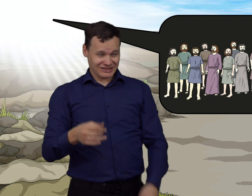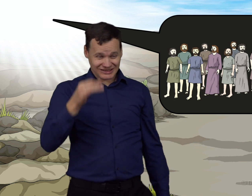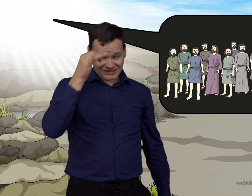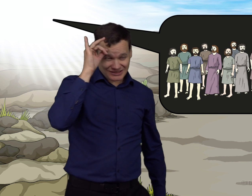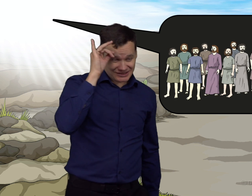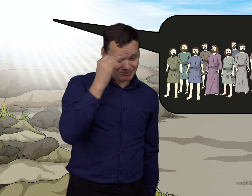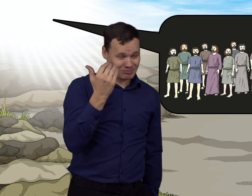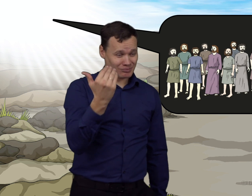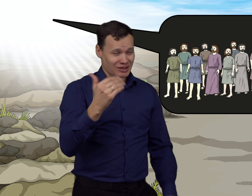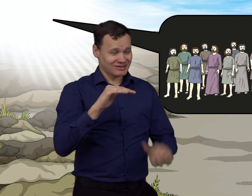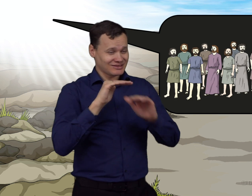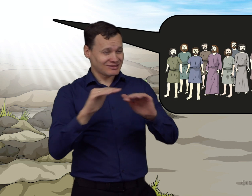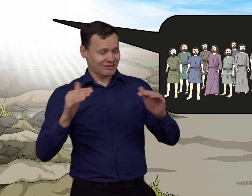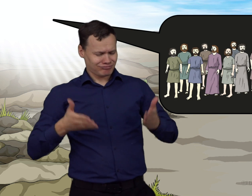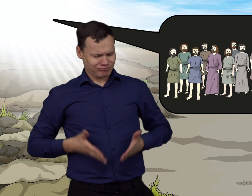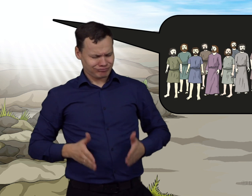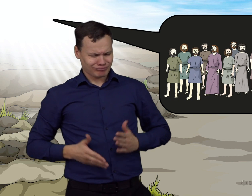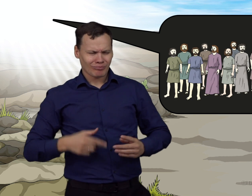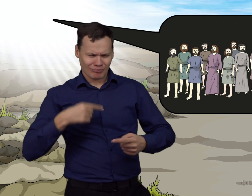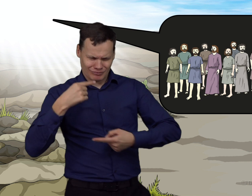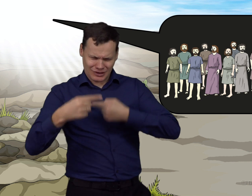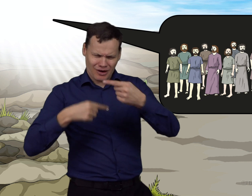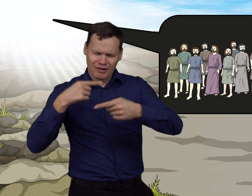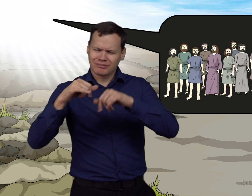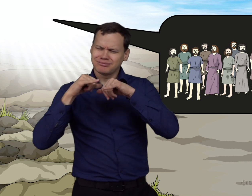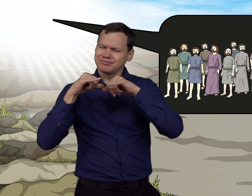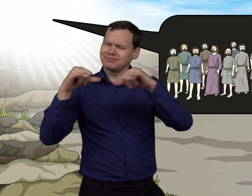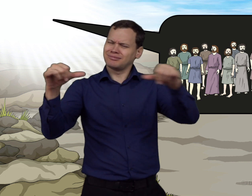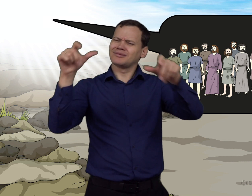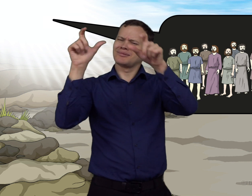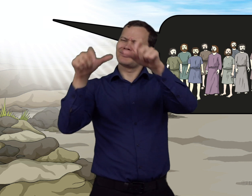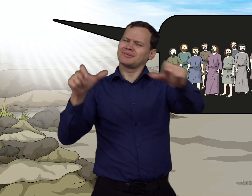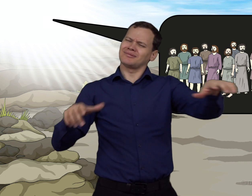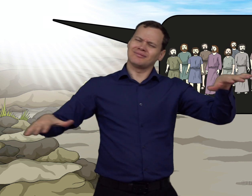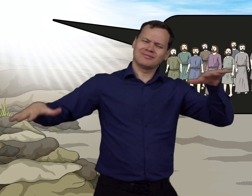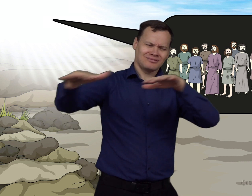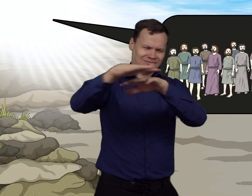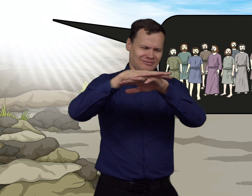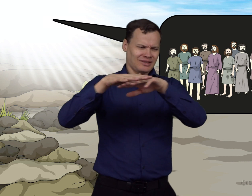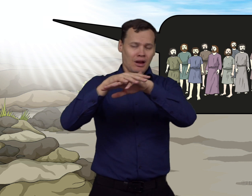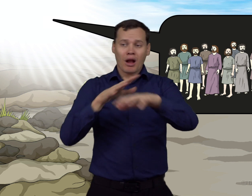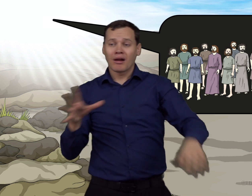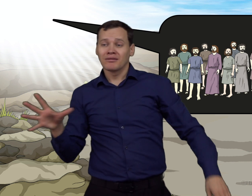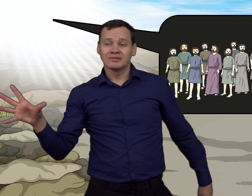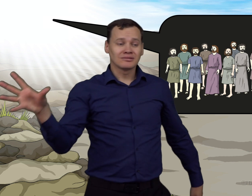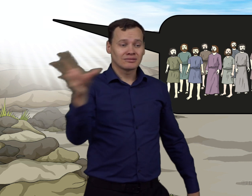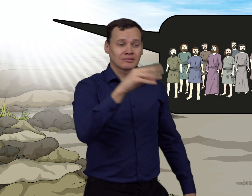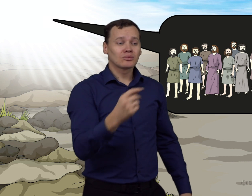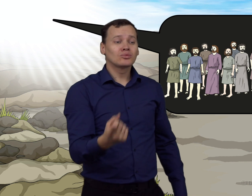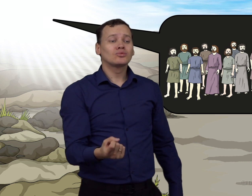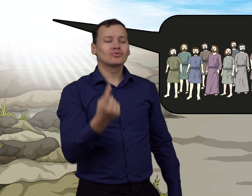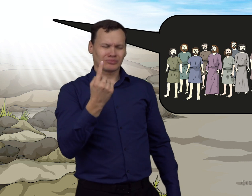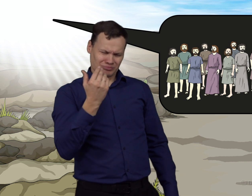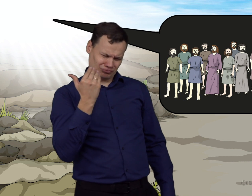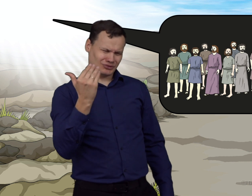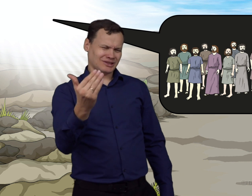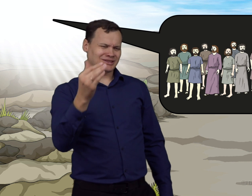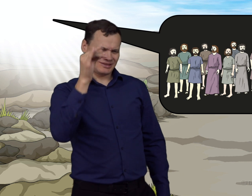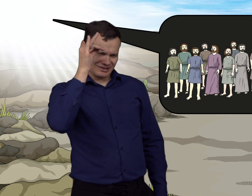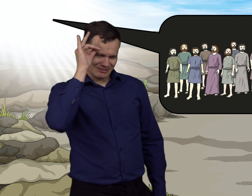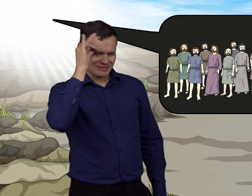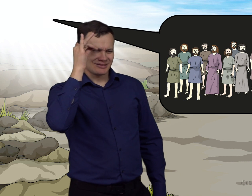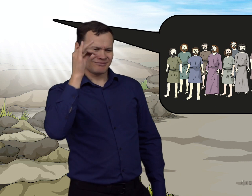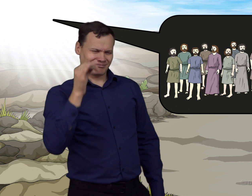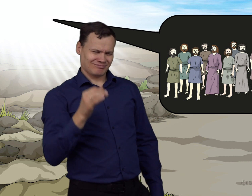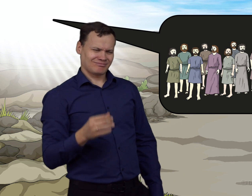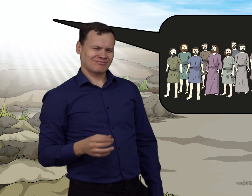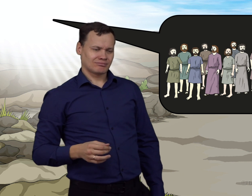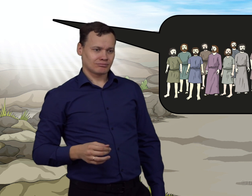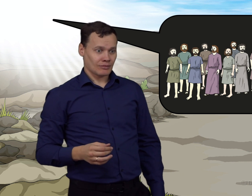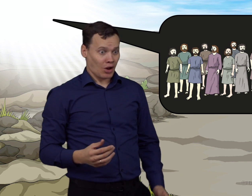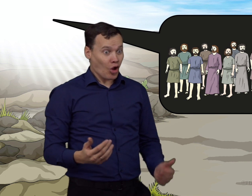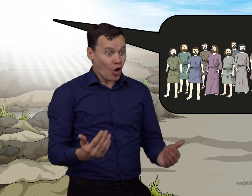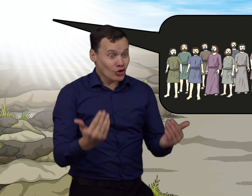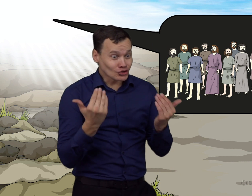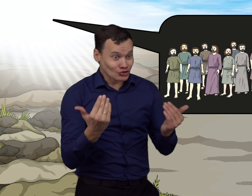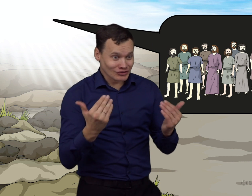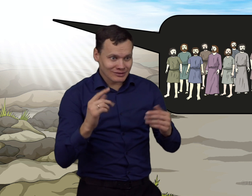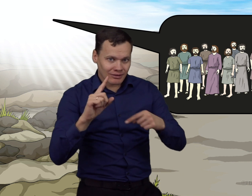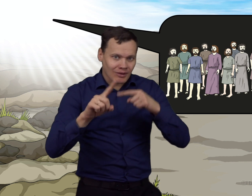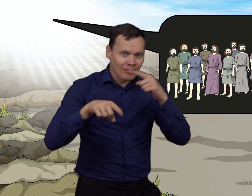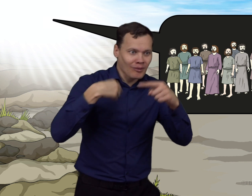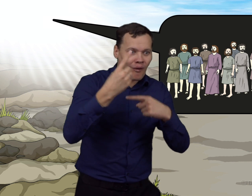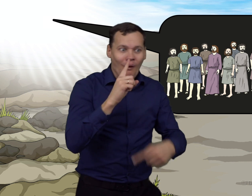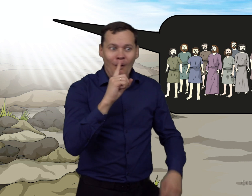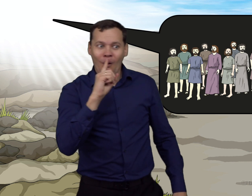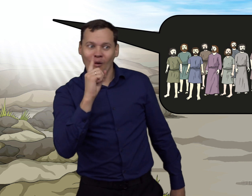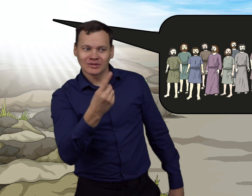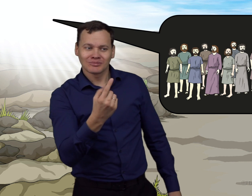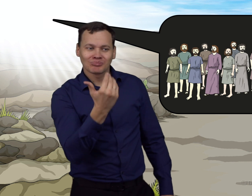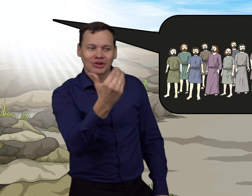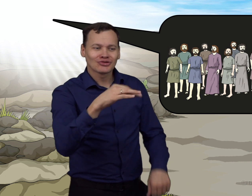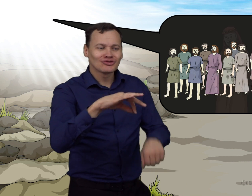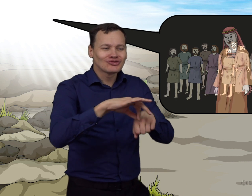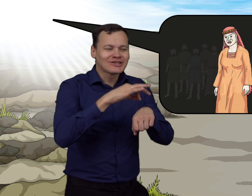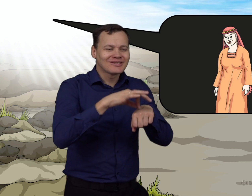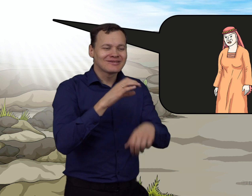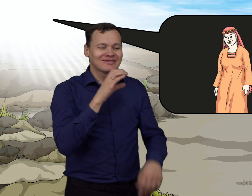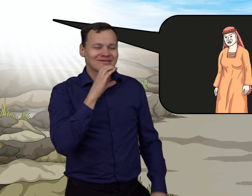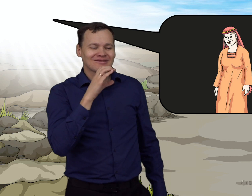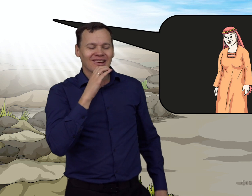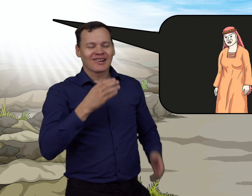He will become the father of twelve rulers, and I will make him into a great nation.